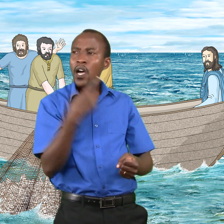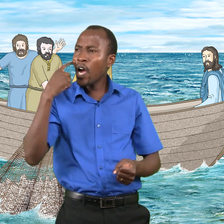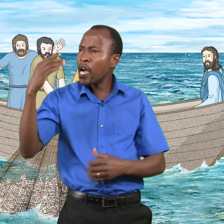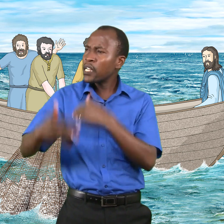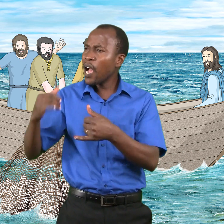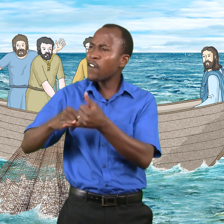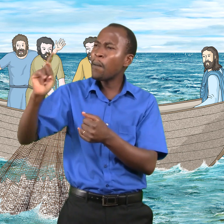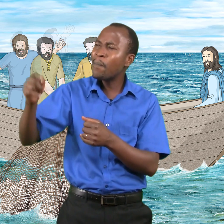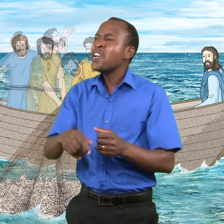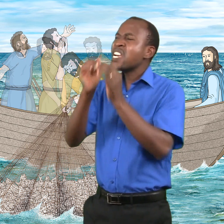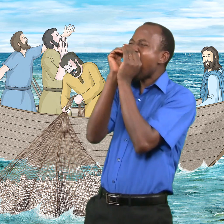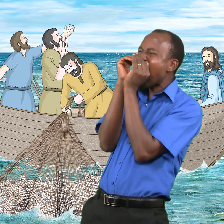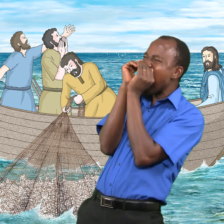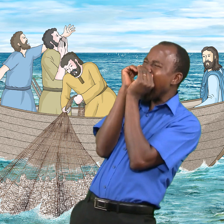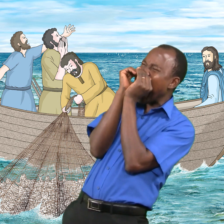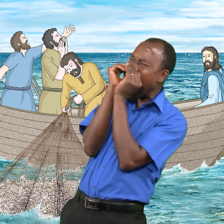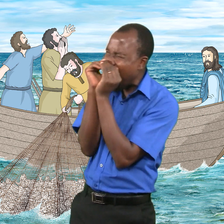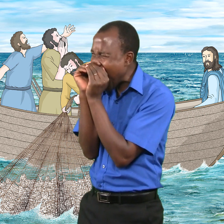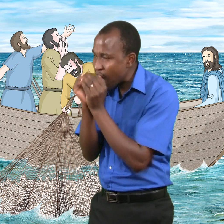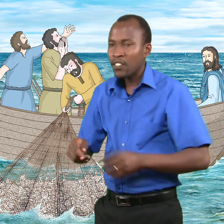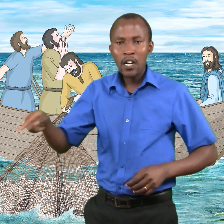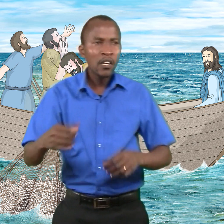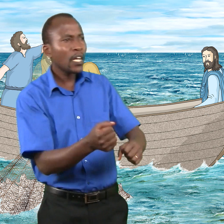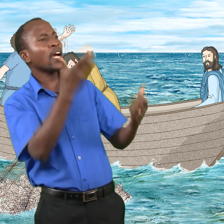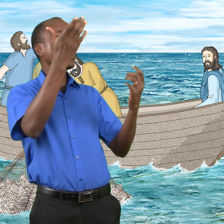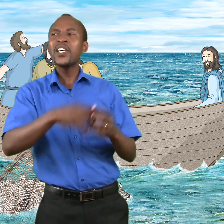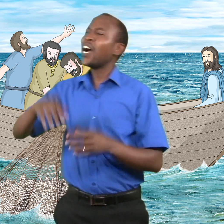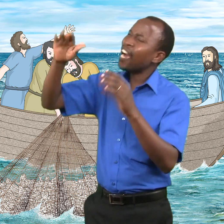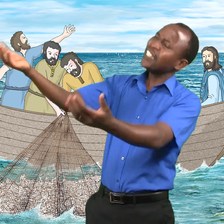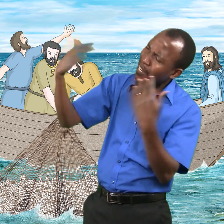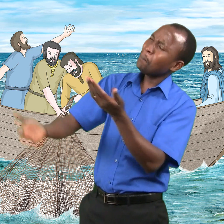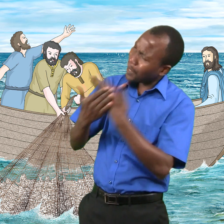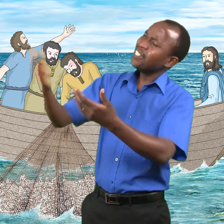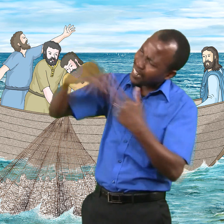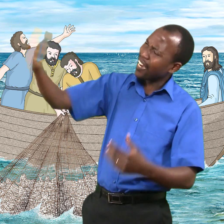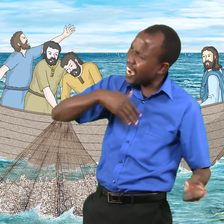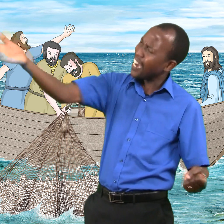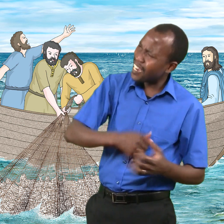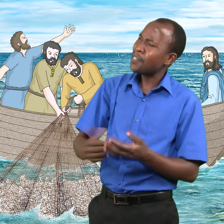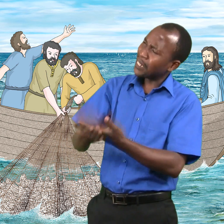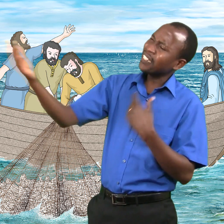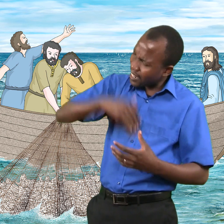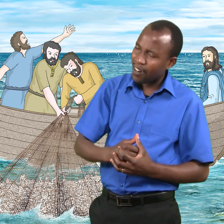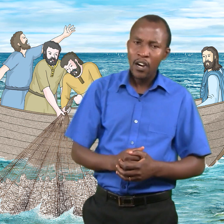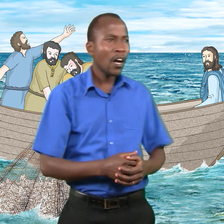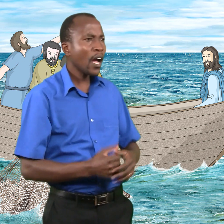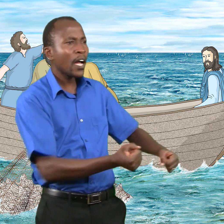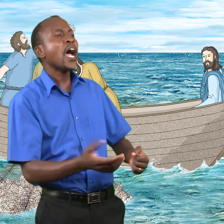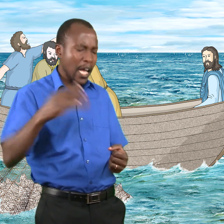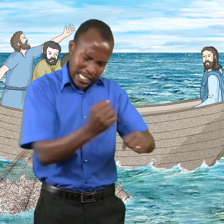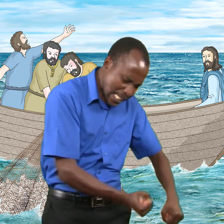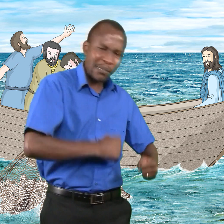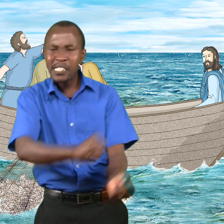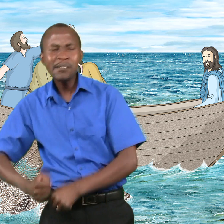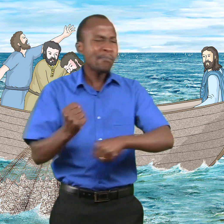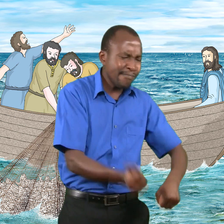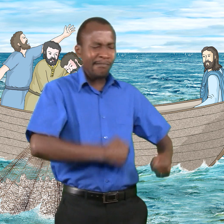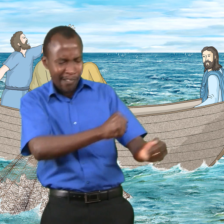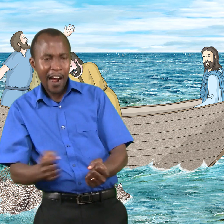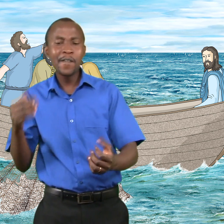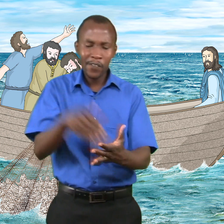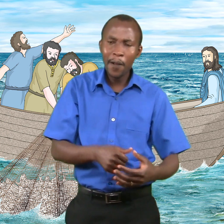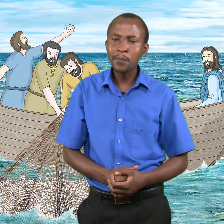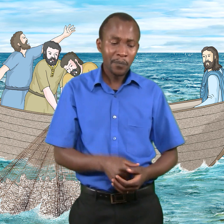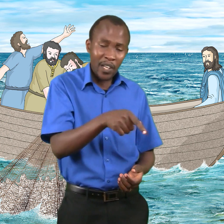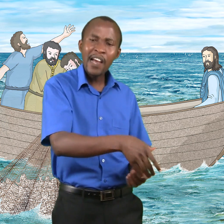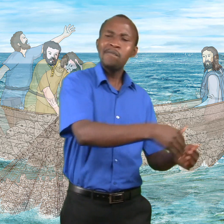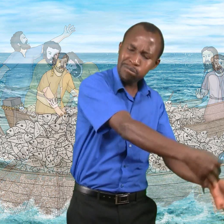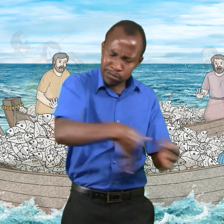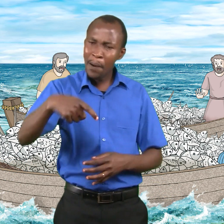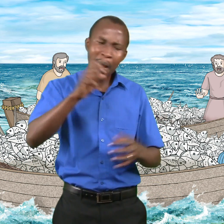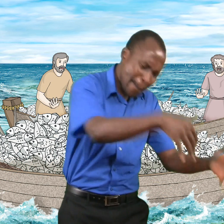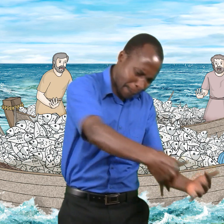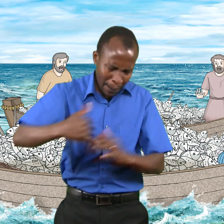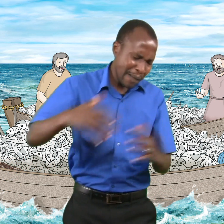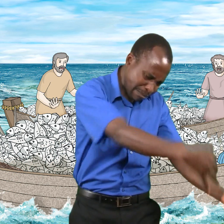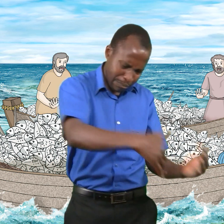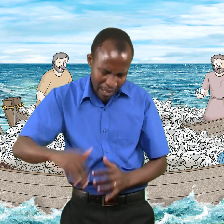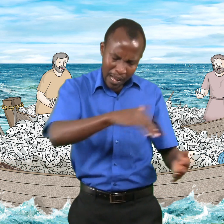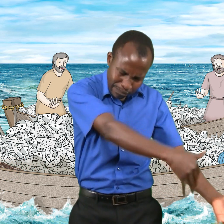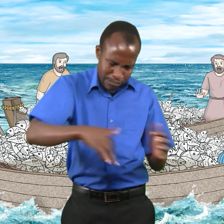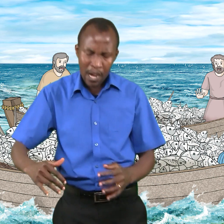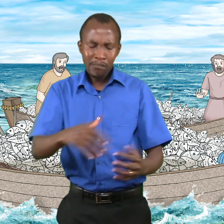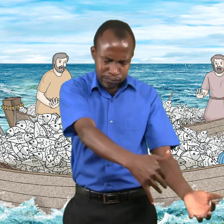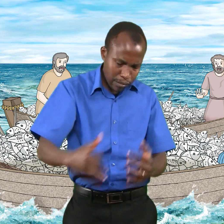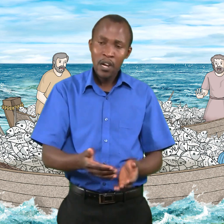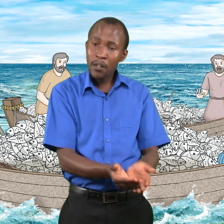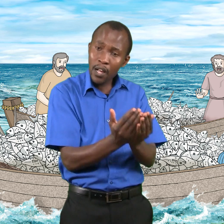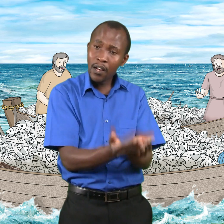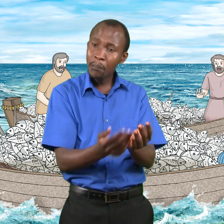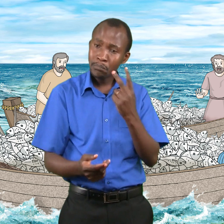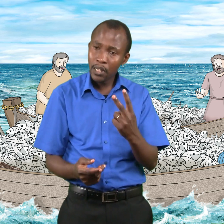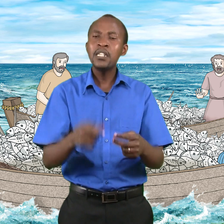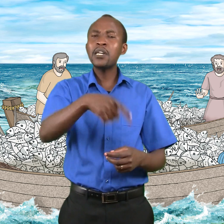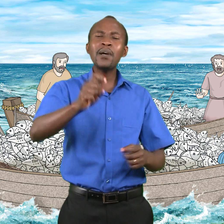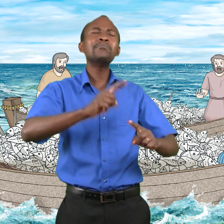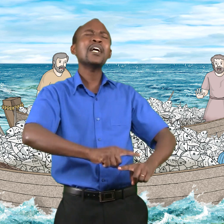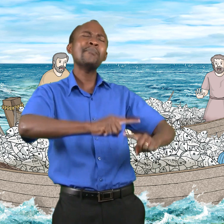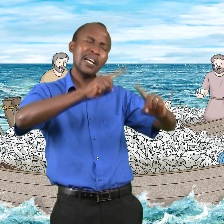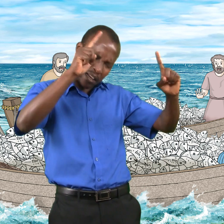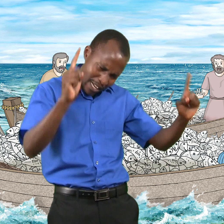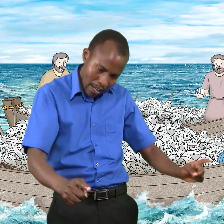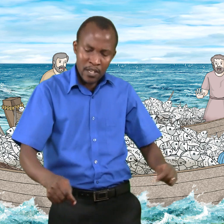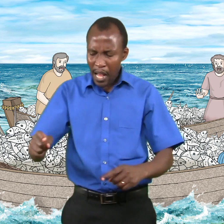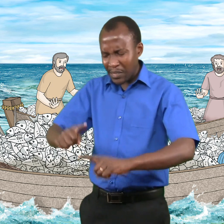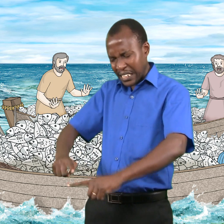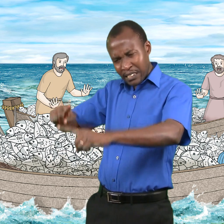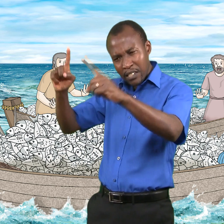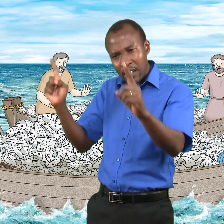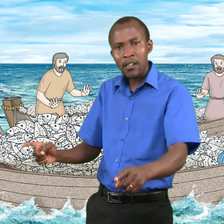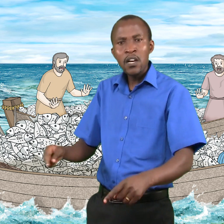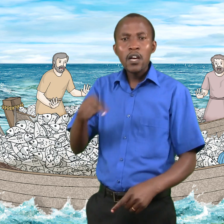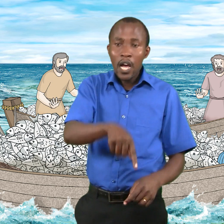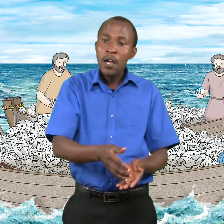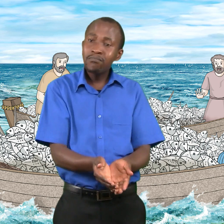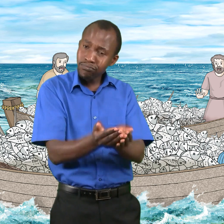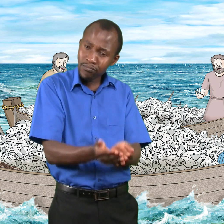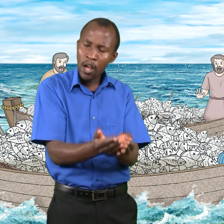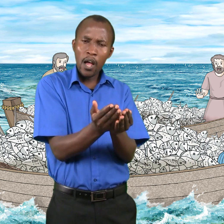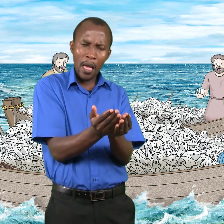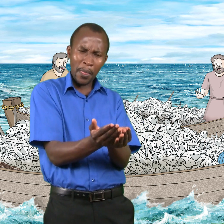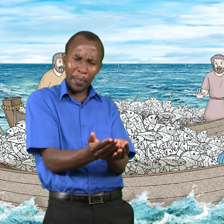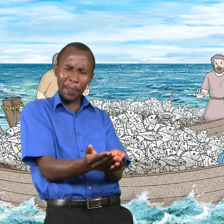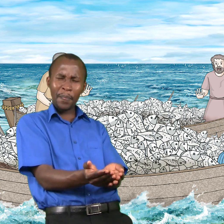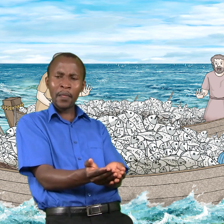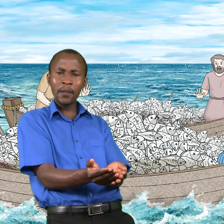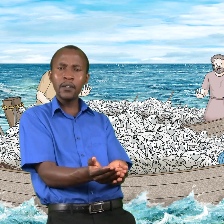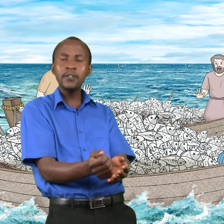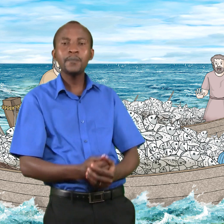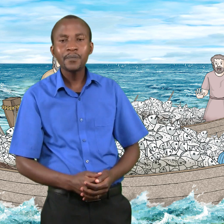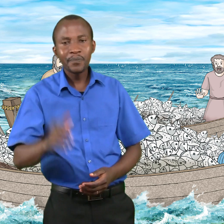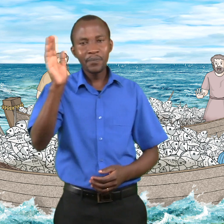So they signaled to their partners in the other boat to come and help them, and they came and filled both boats so full that they began to sink.